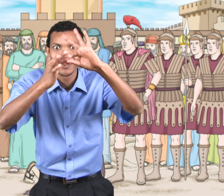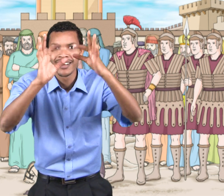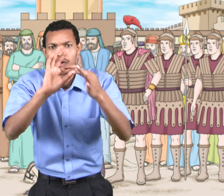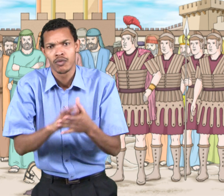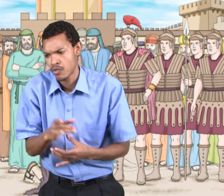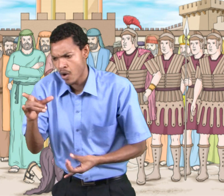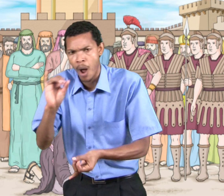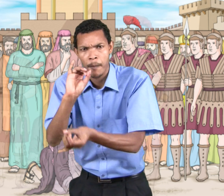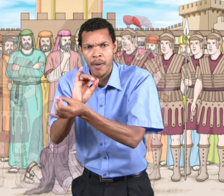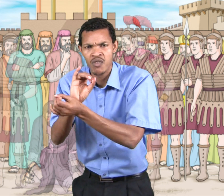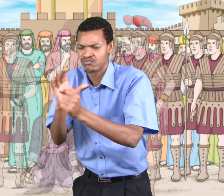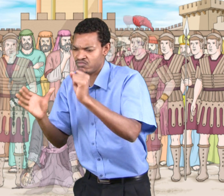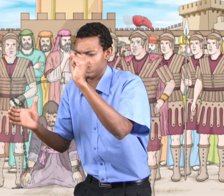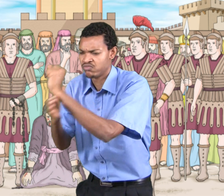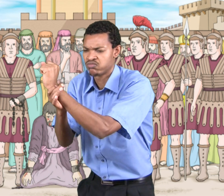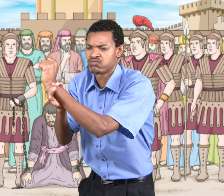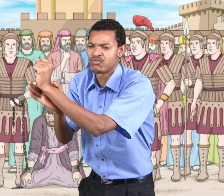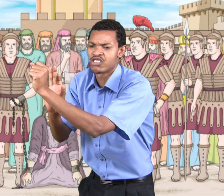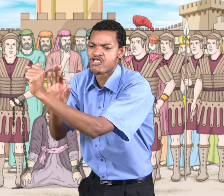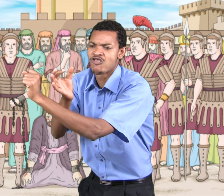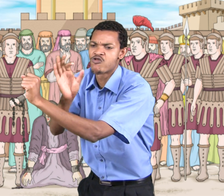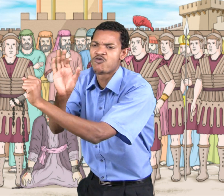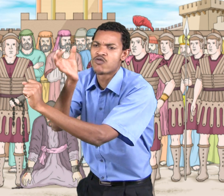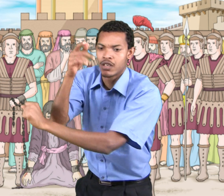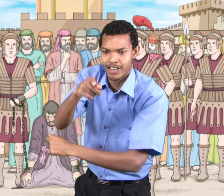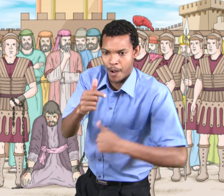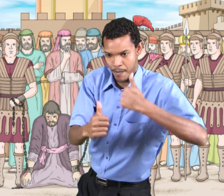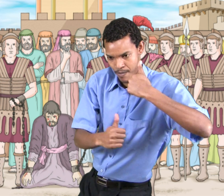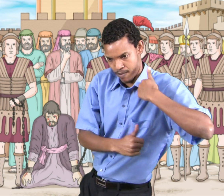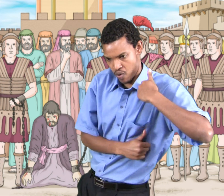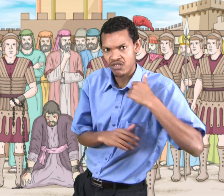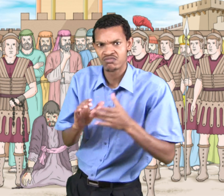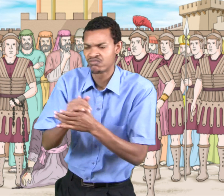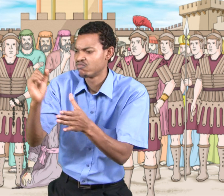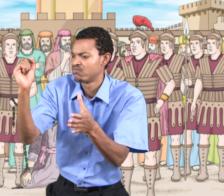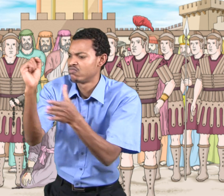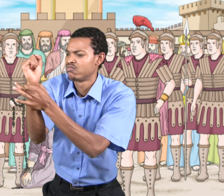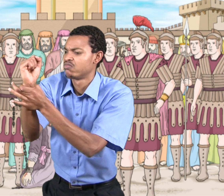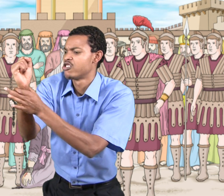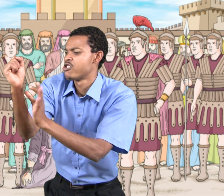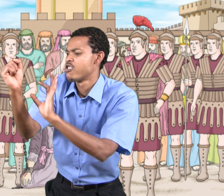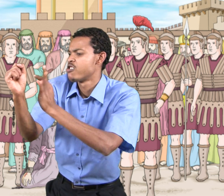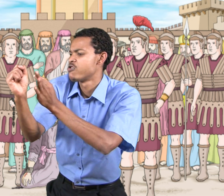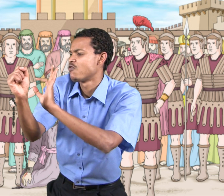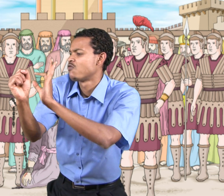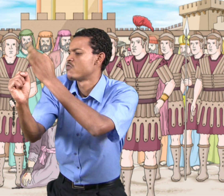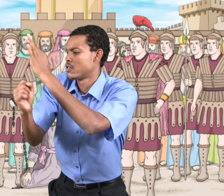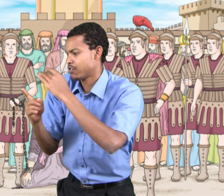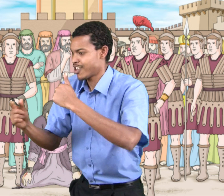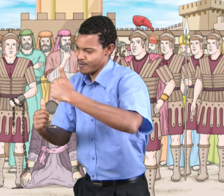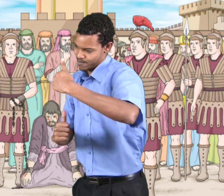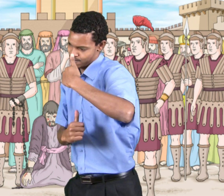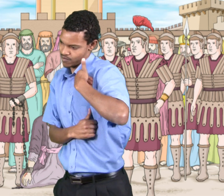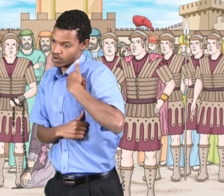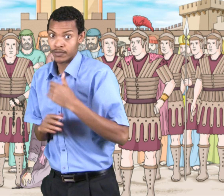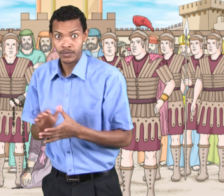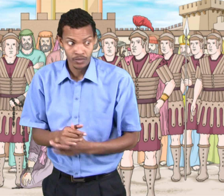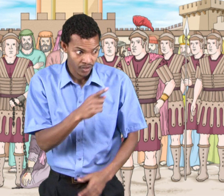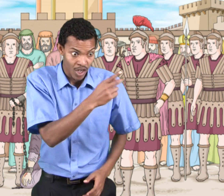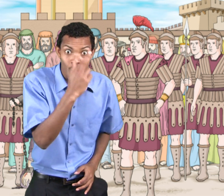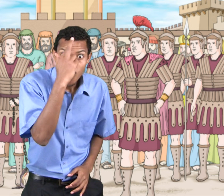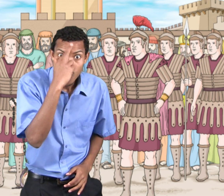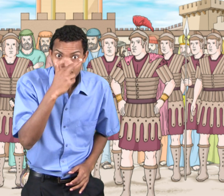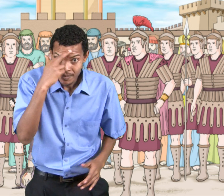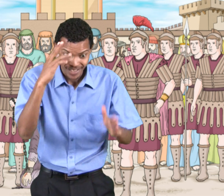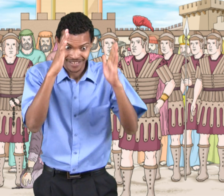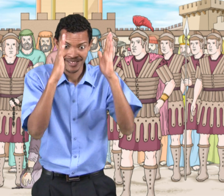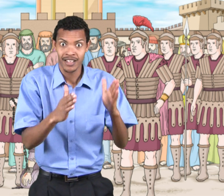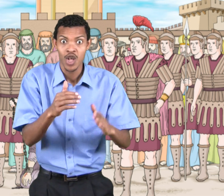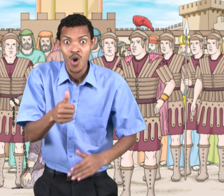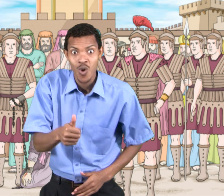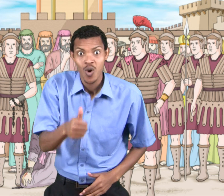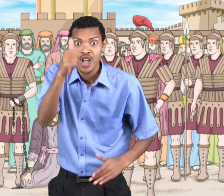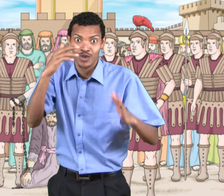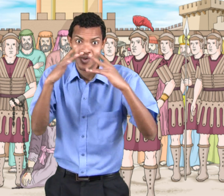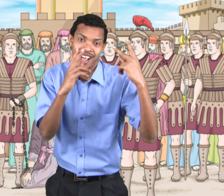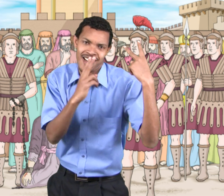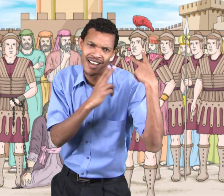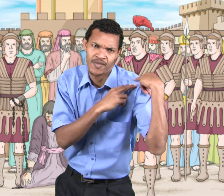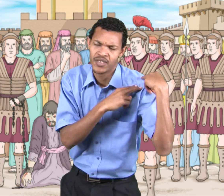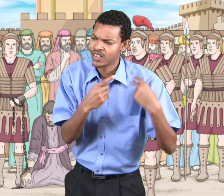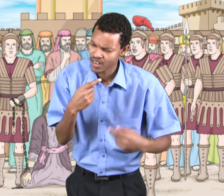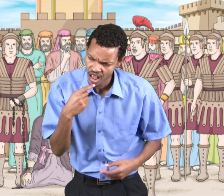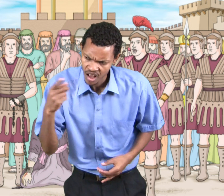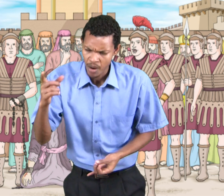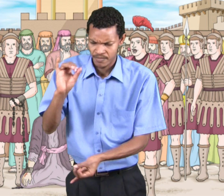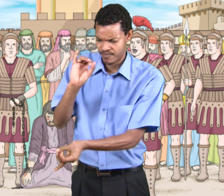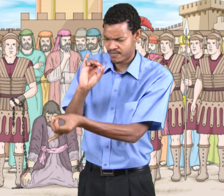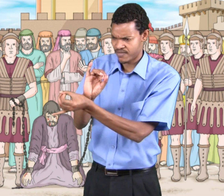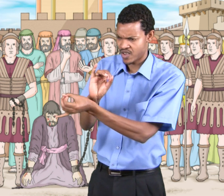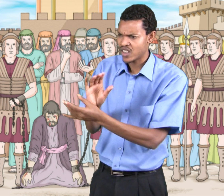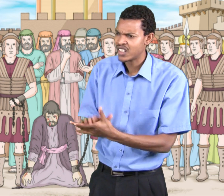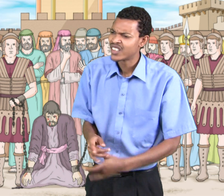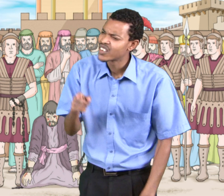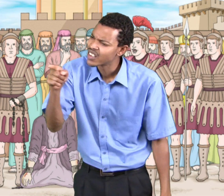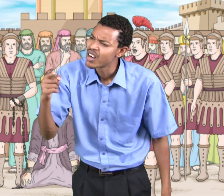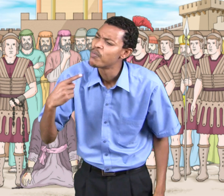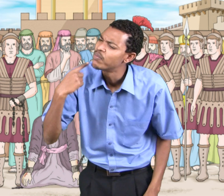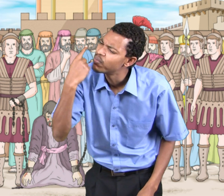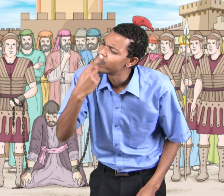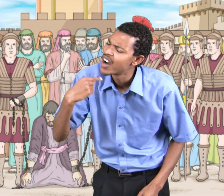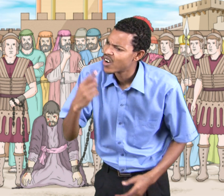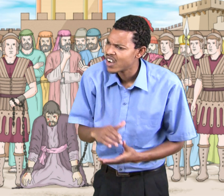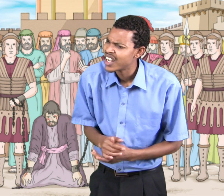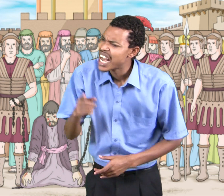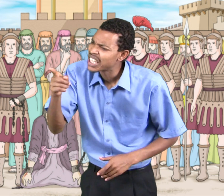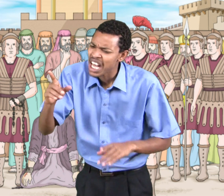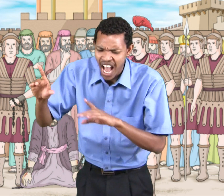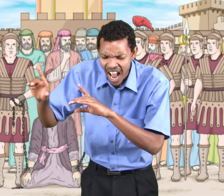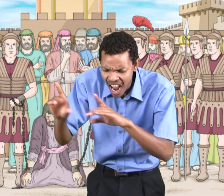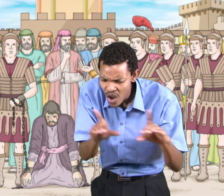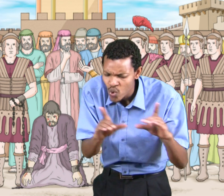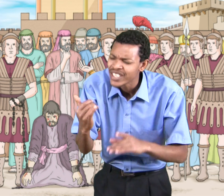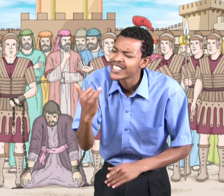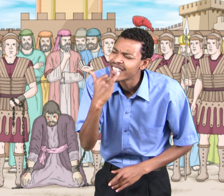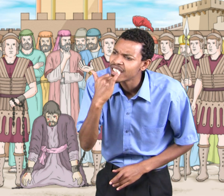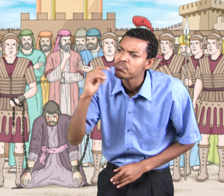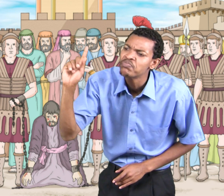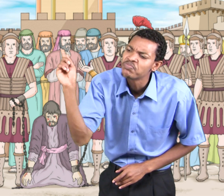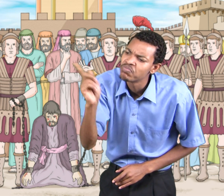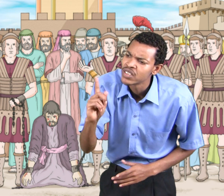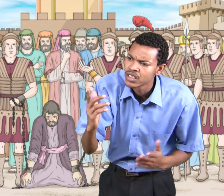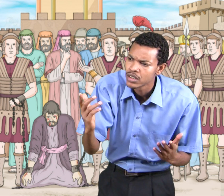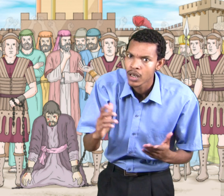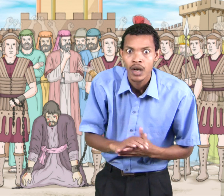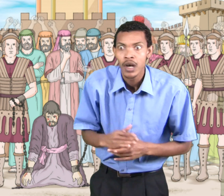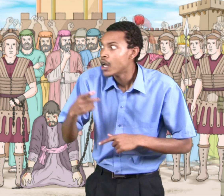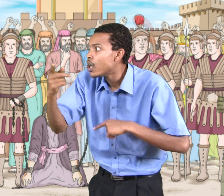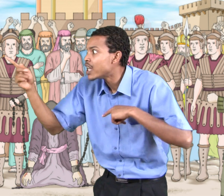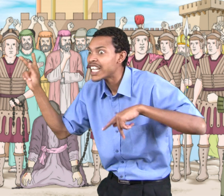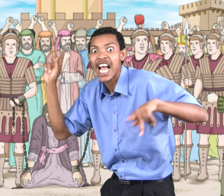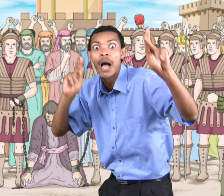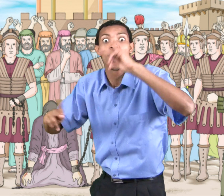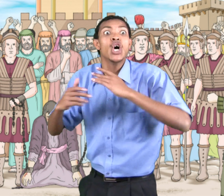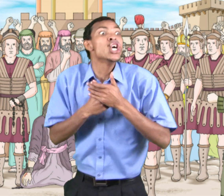The commander came up and arrested Paul, ordering that he be bound with two chains. Then he asked who he was and what he had done.